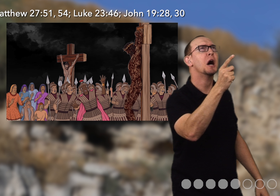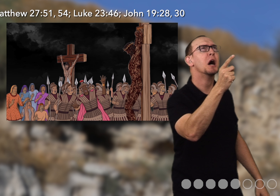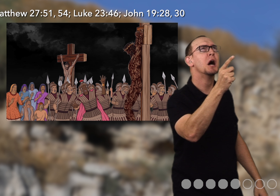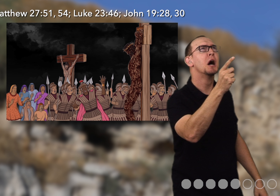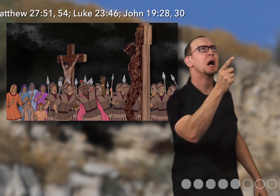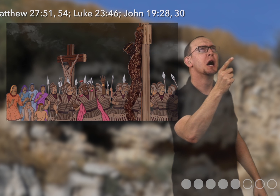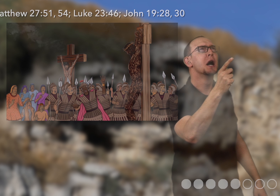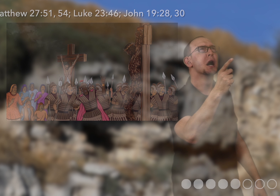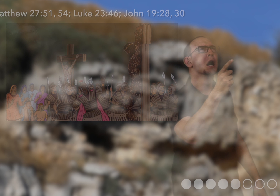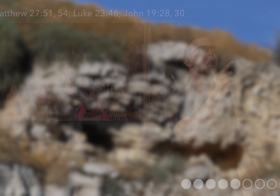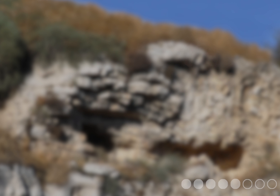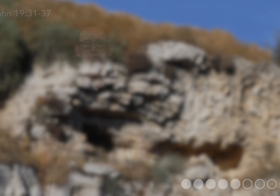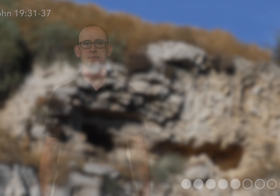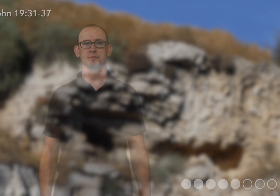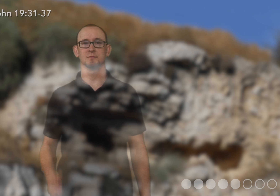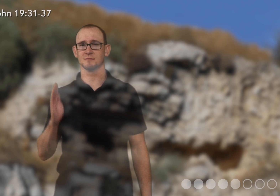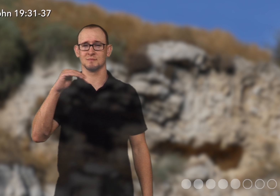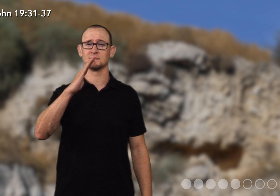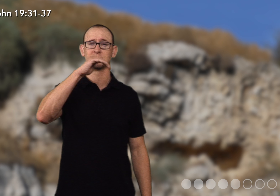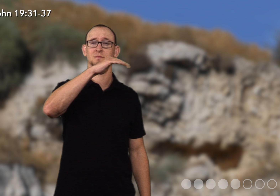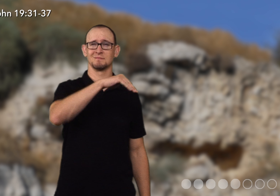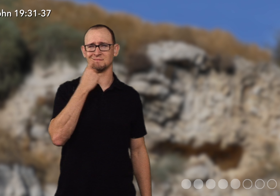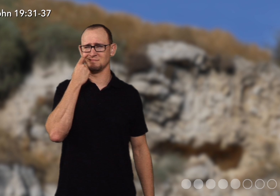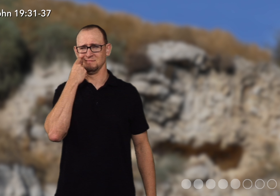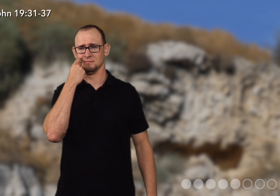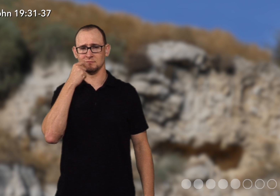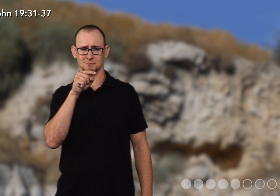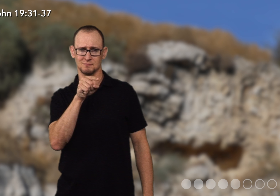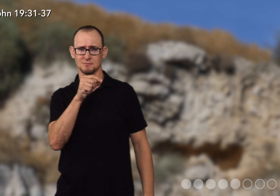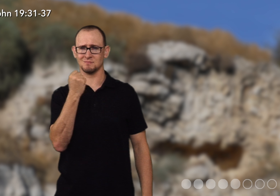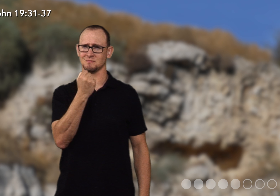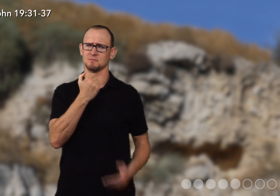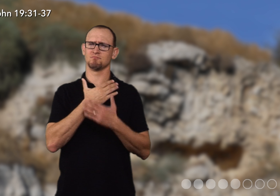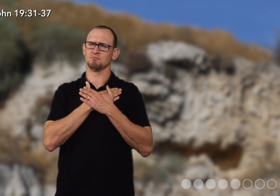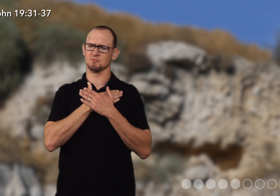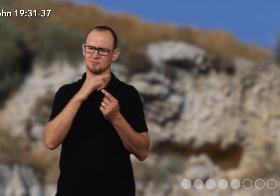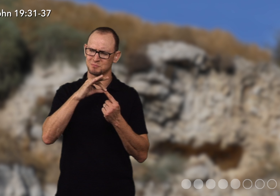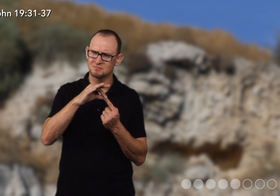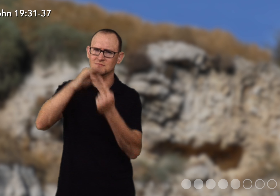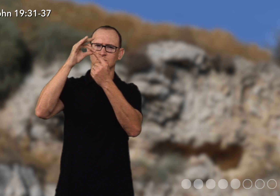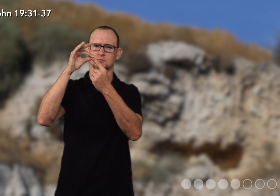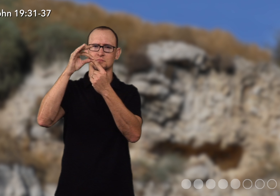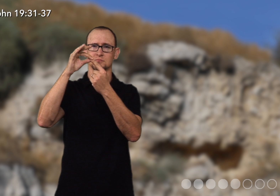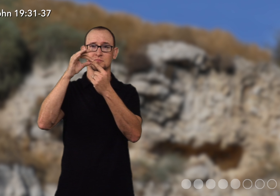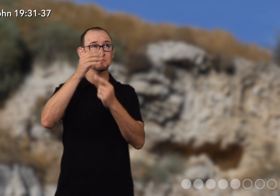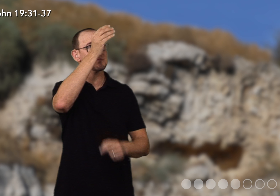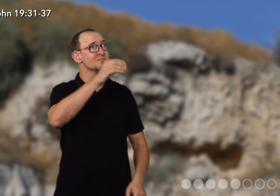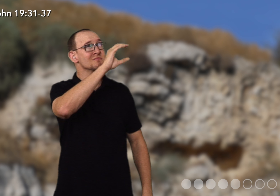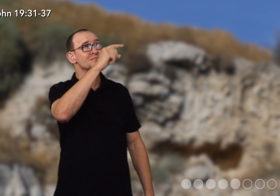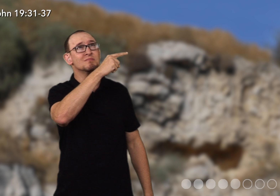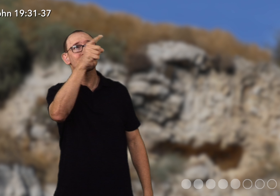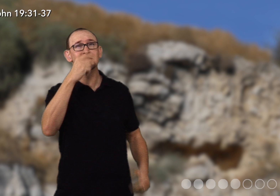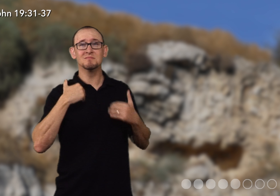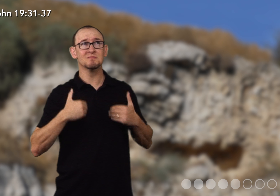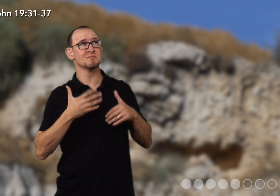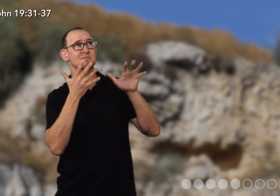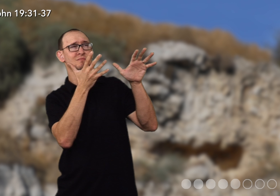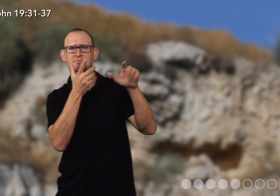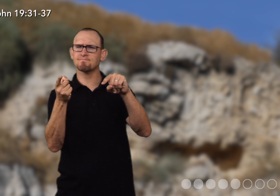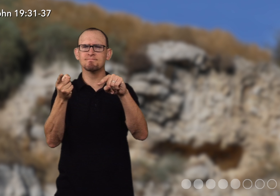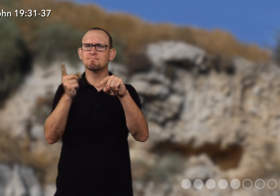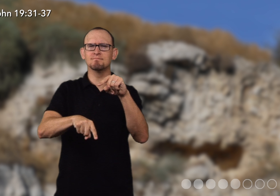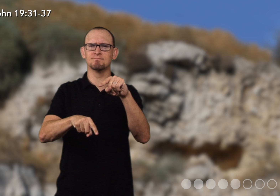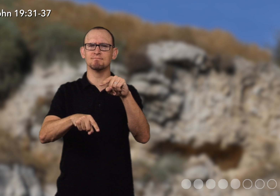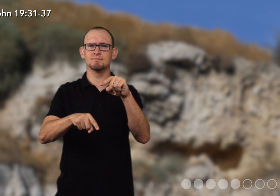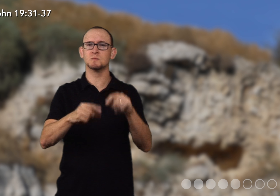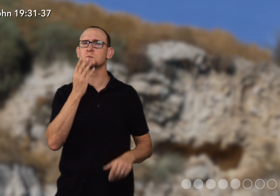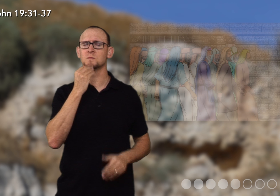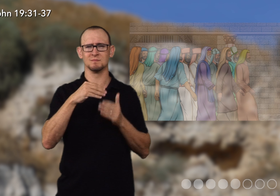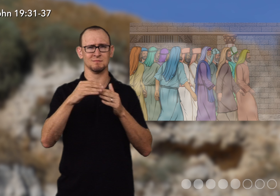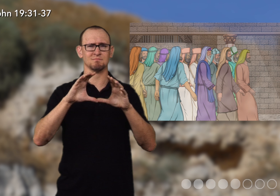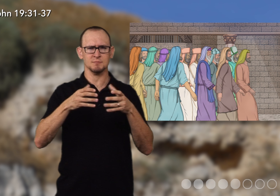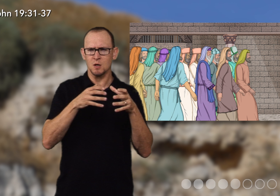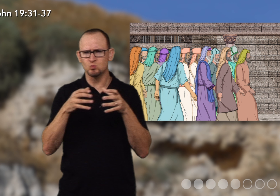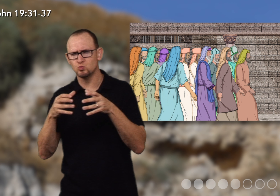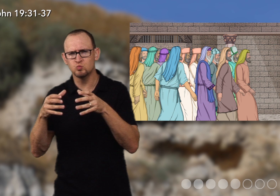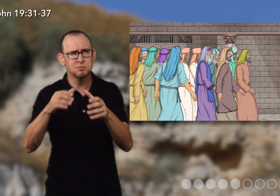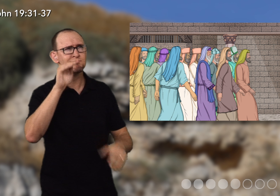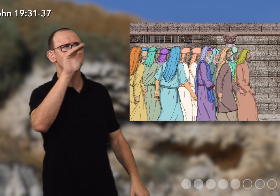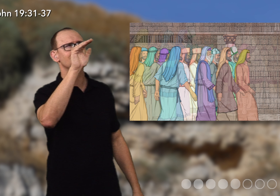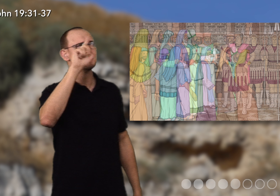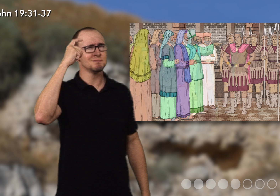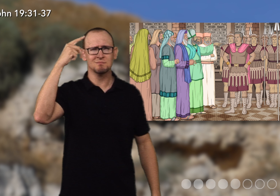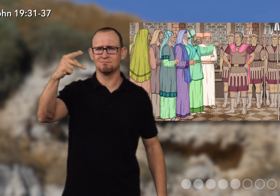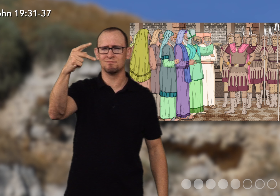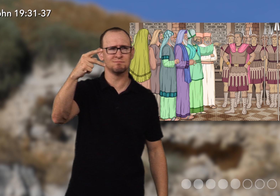It was the day of Preparation, and the next day was a High Sabbath.